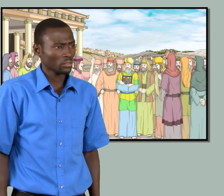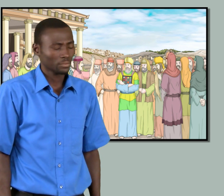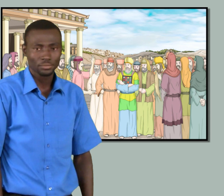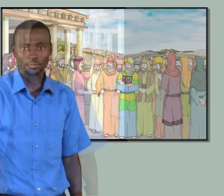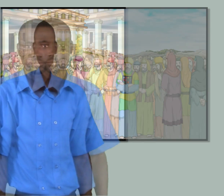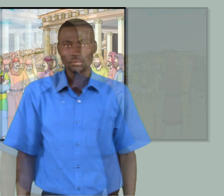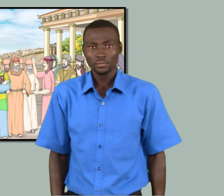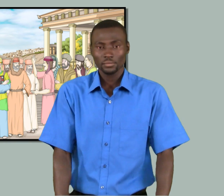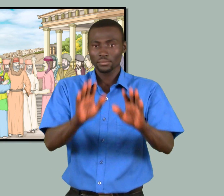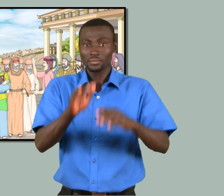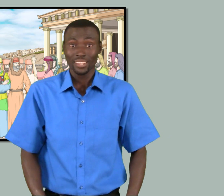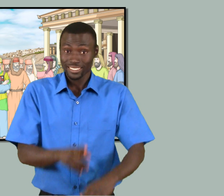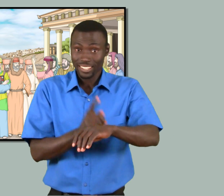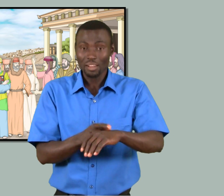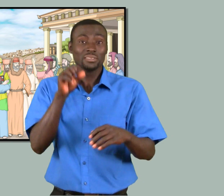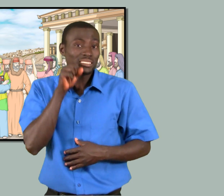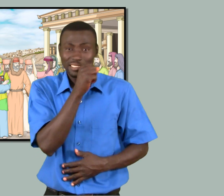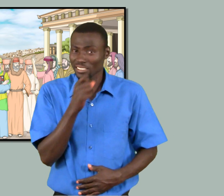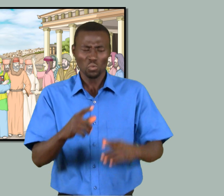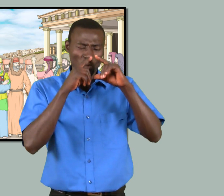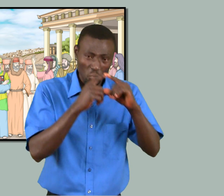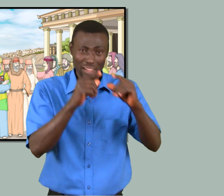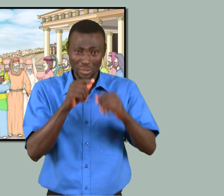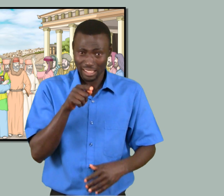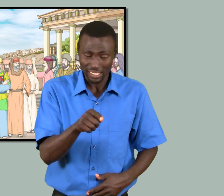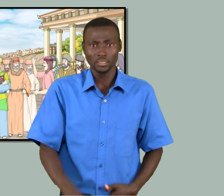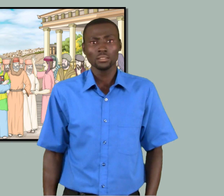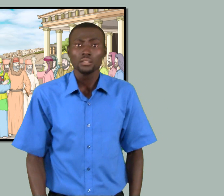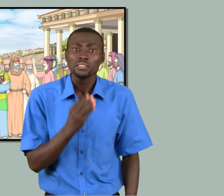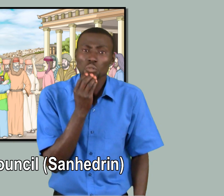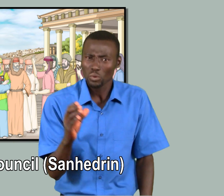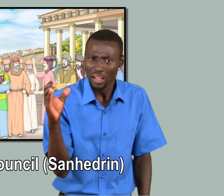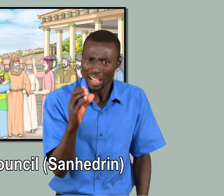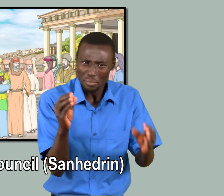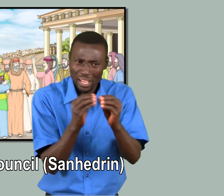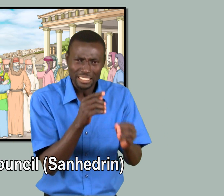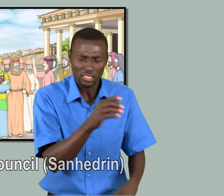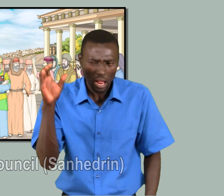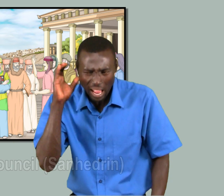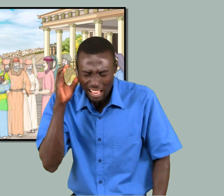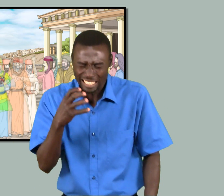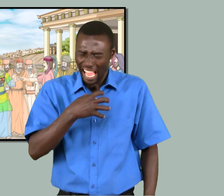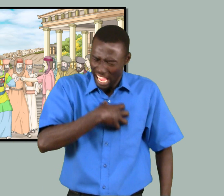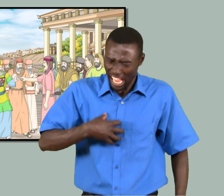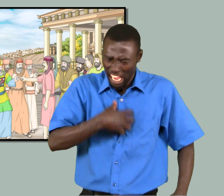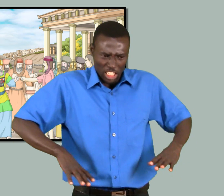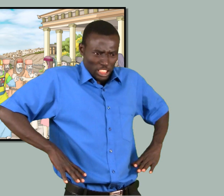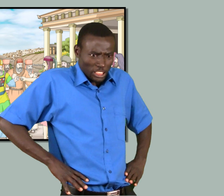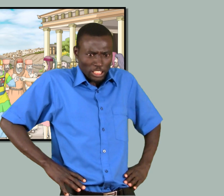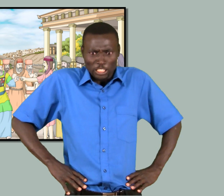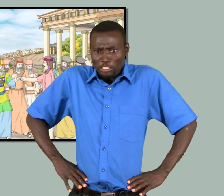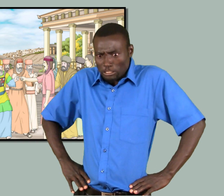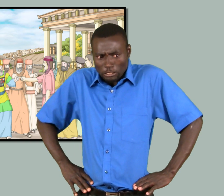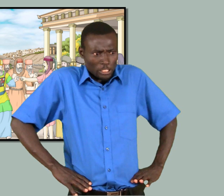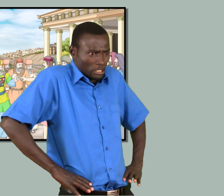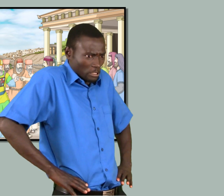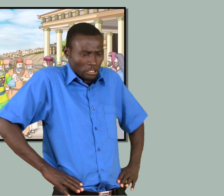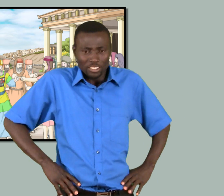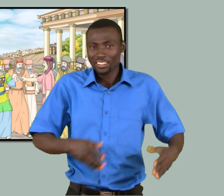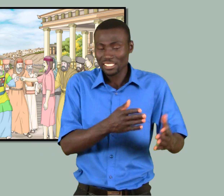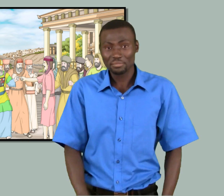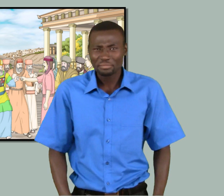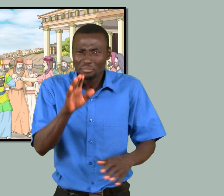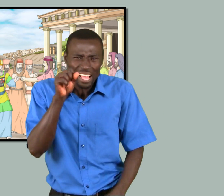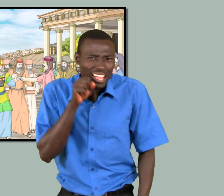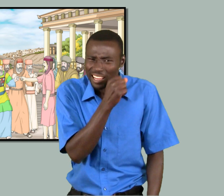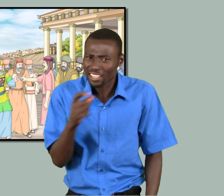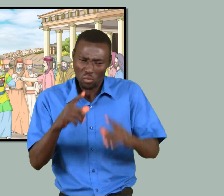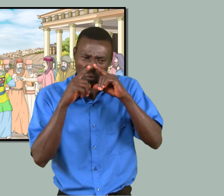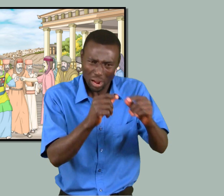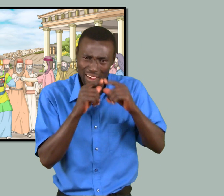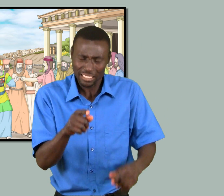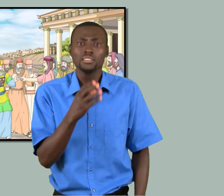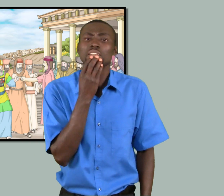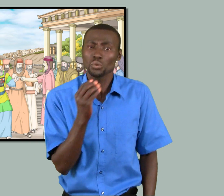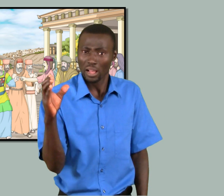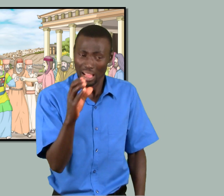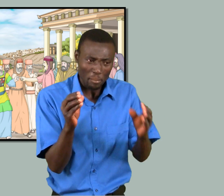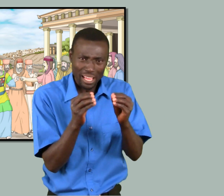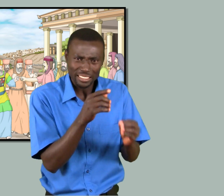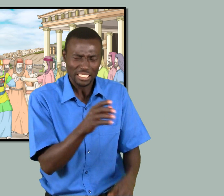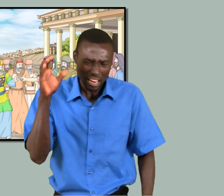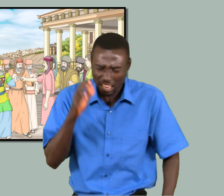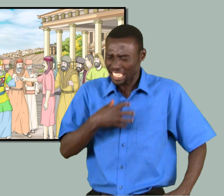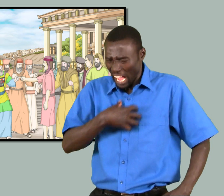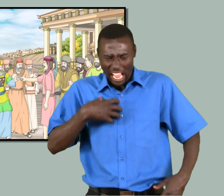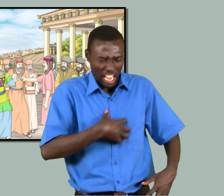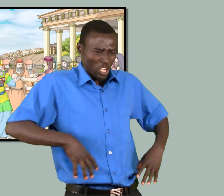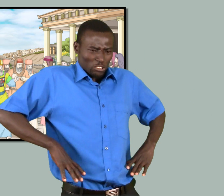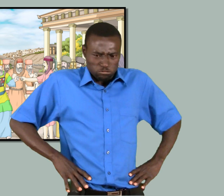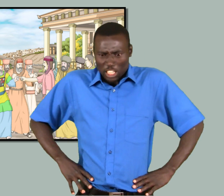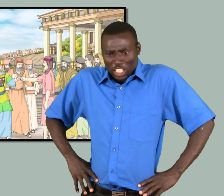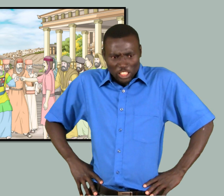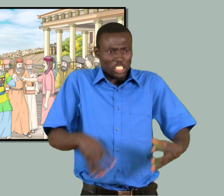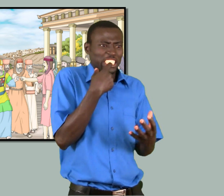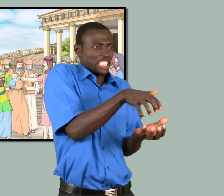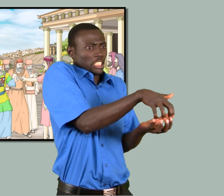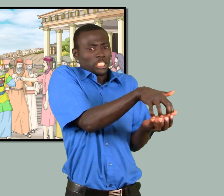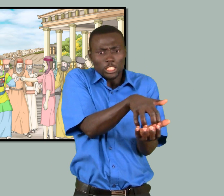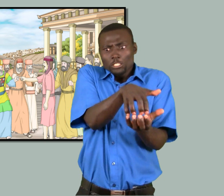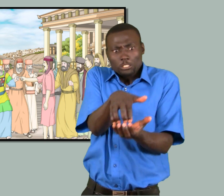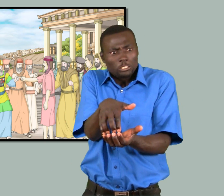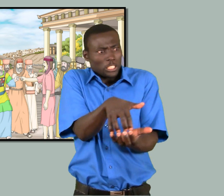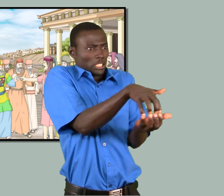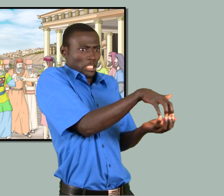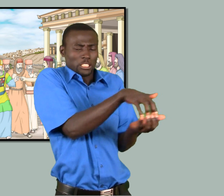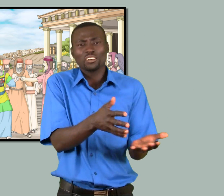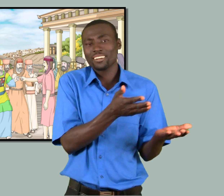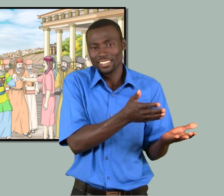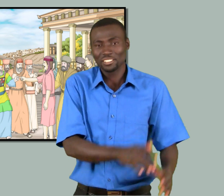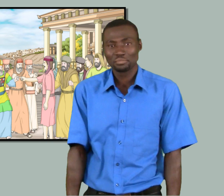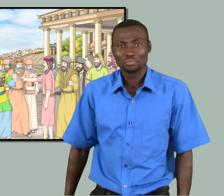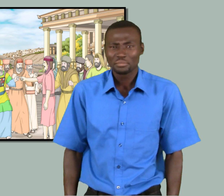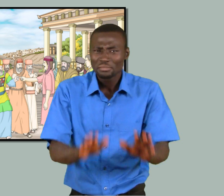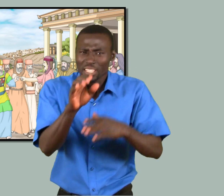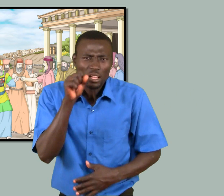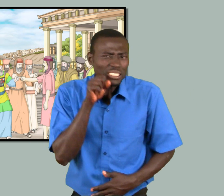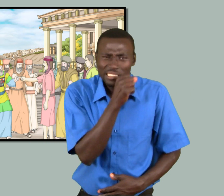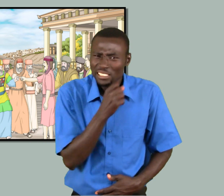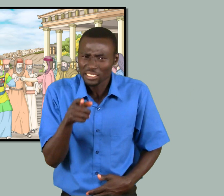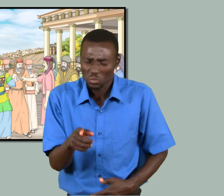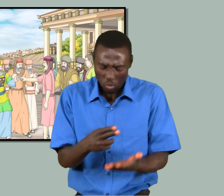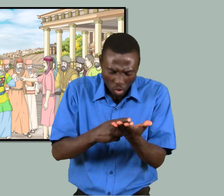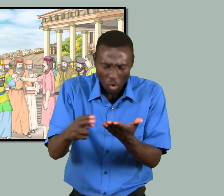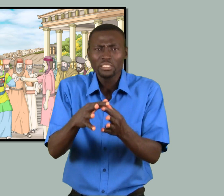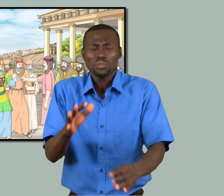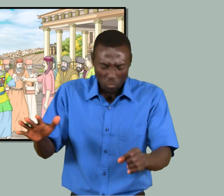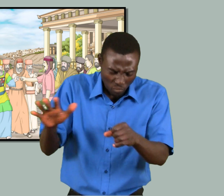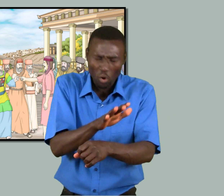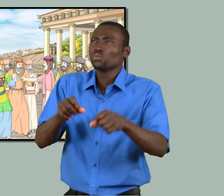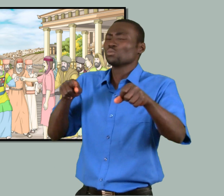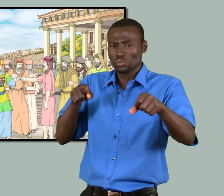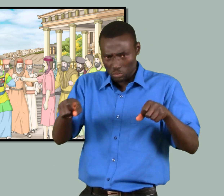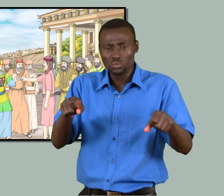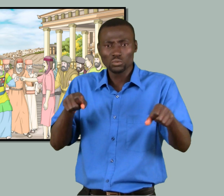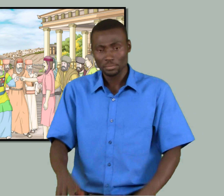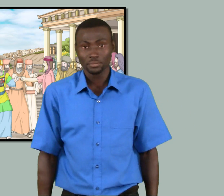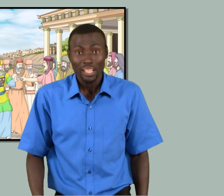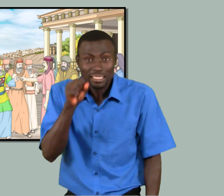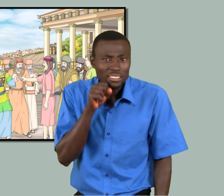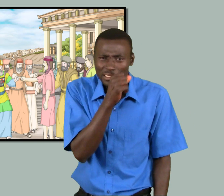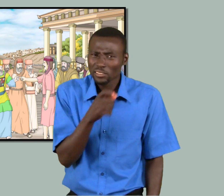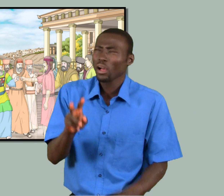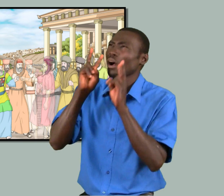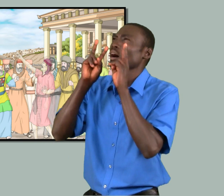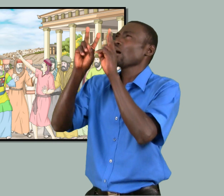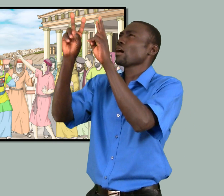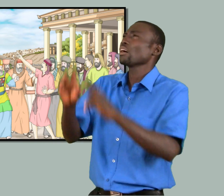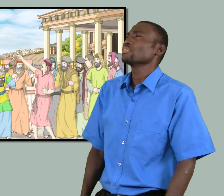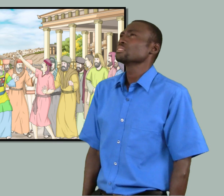On hearing this, the members of the Sanhedrin were enraged, and they gnashed their teeth at him.